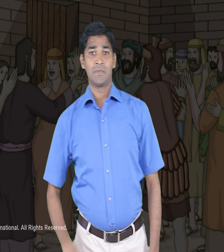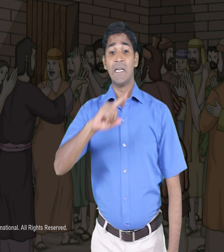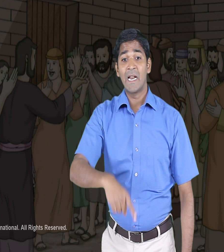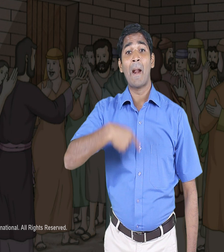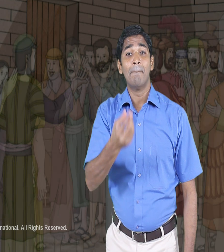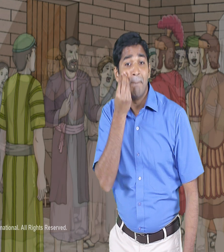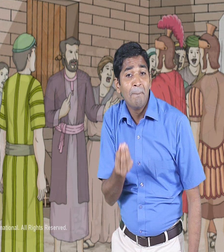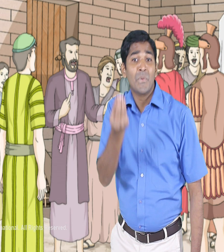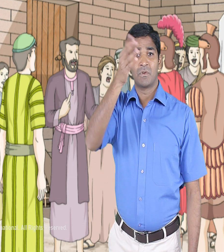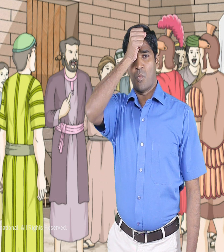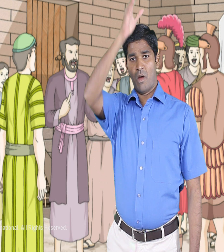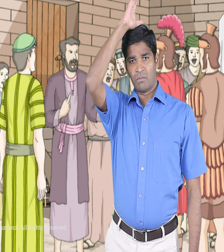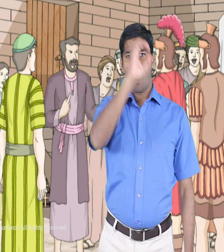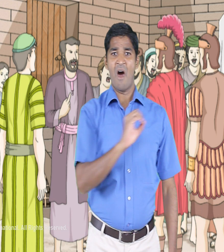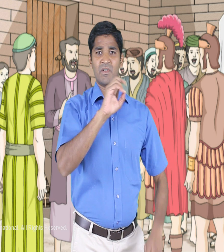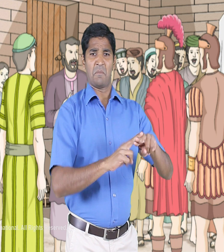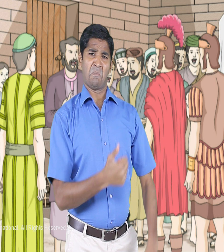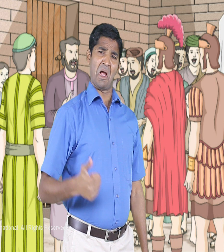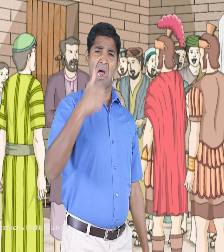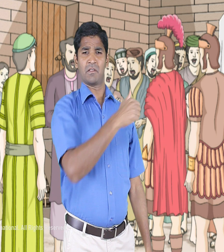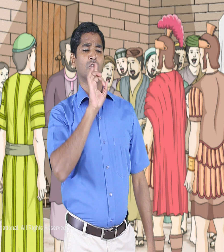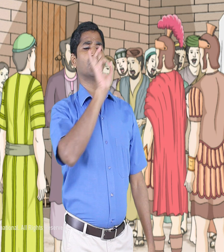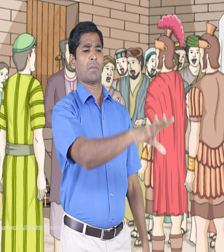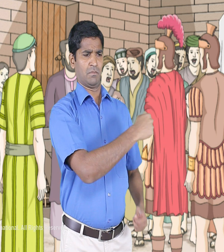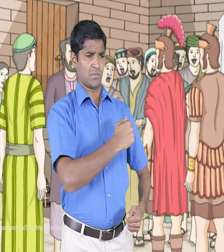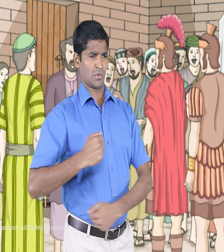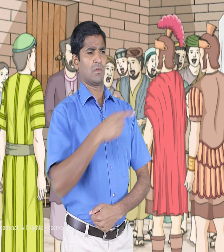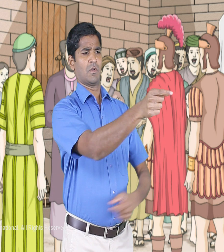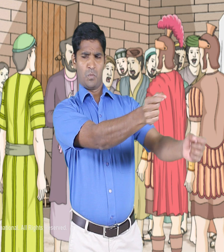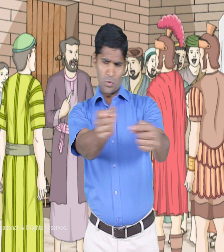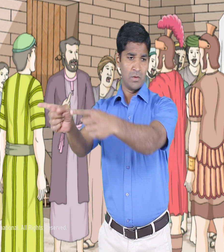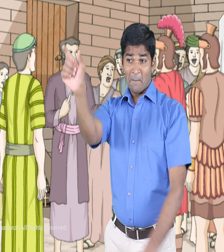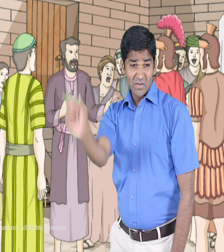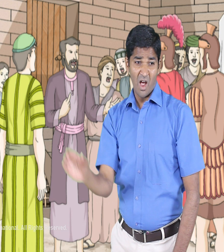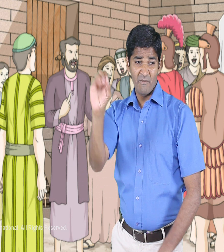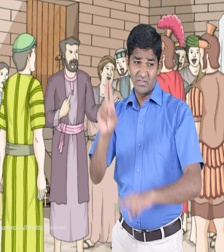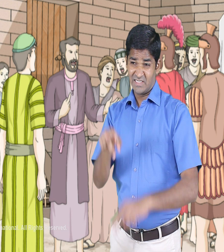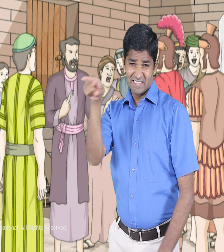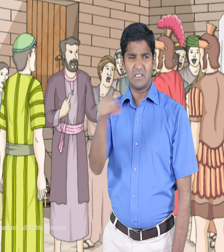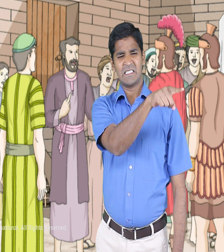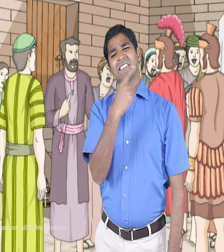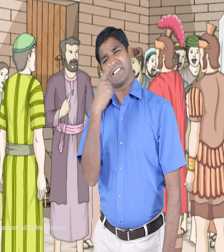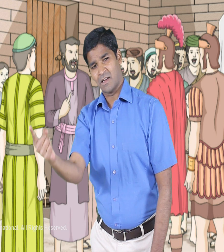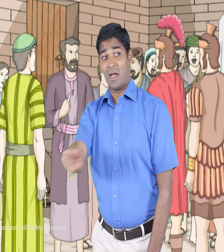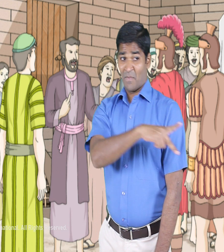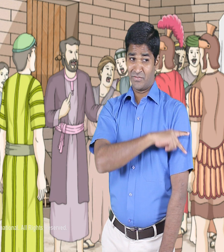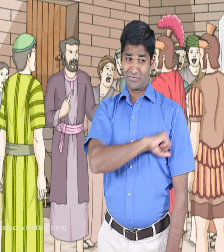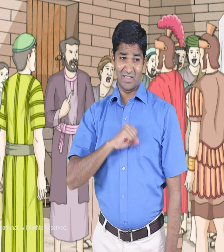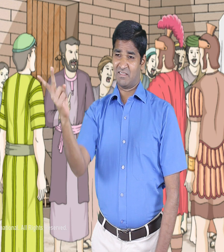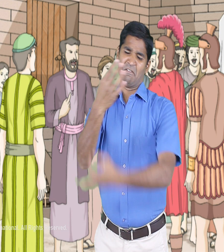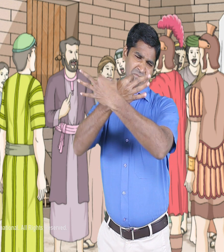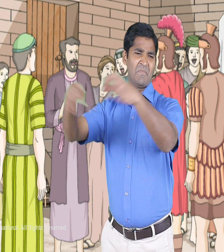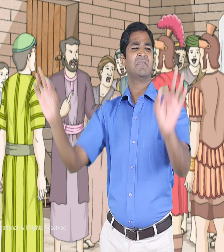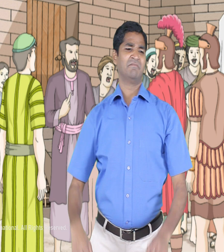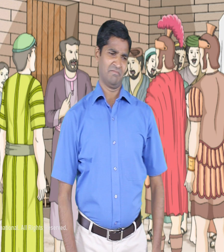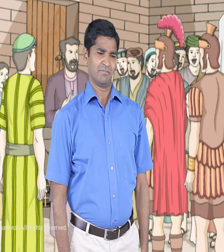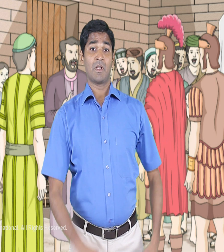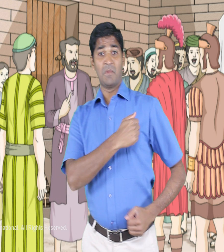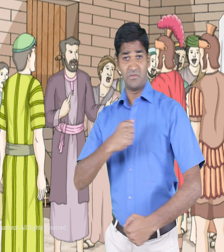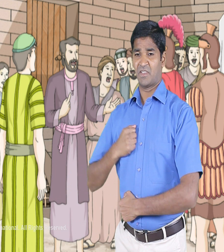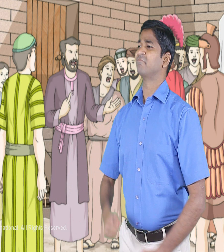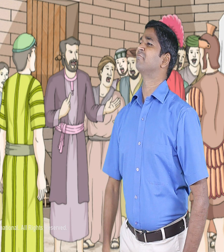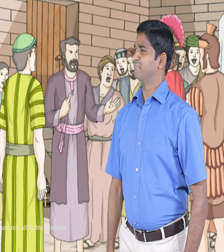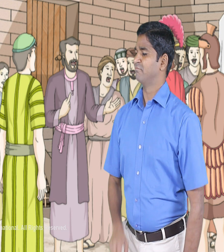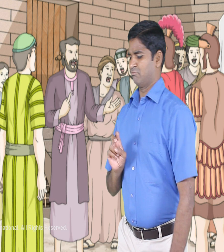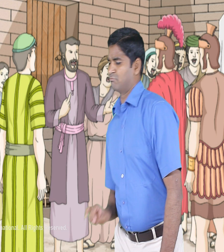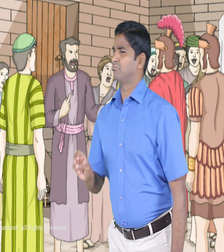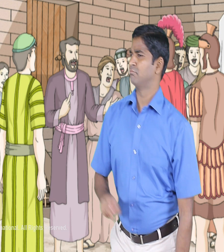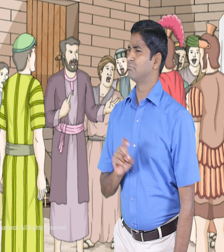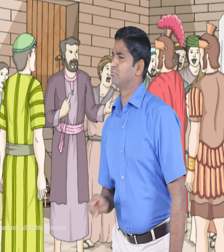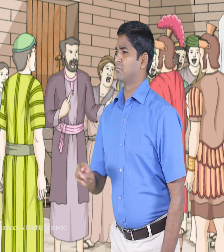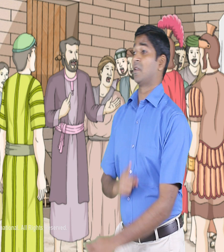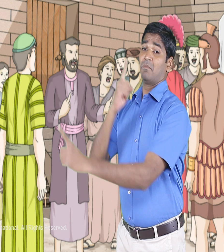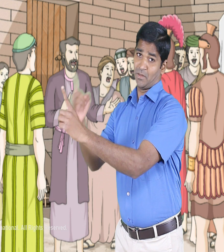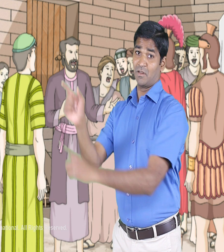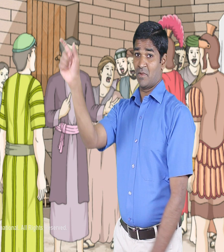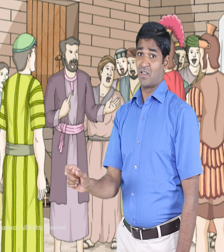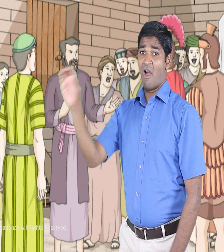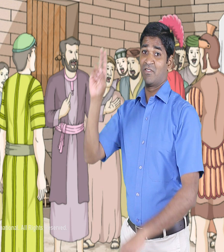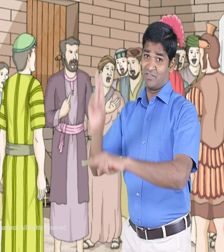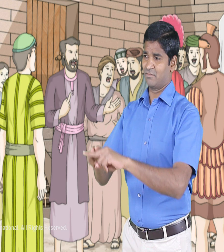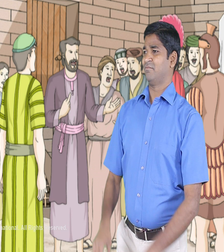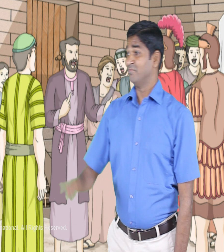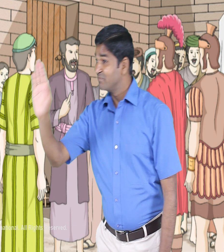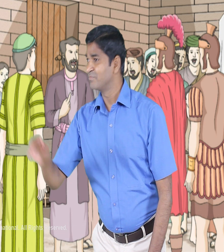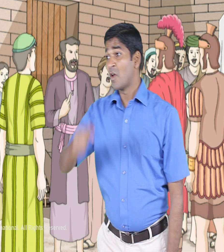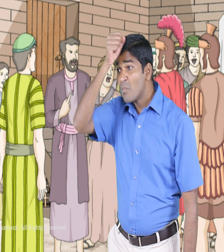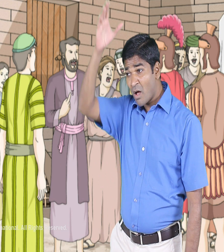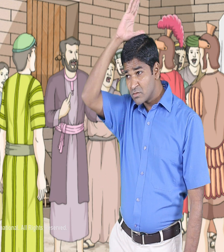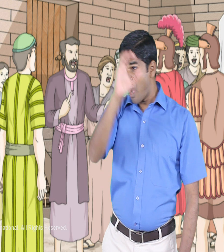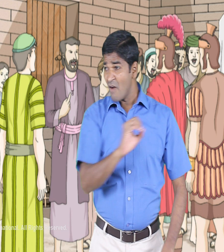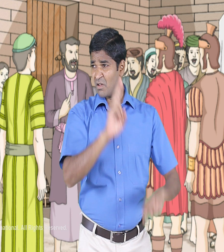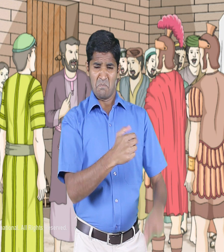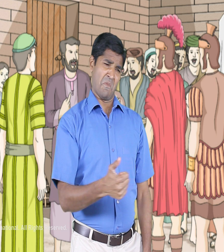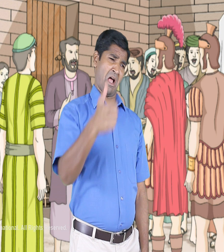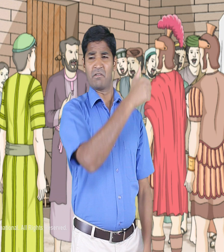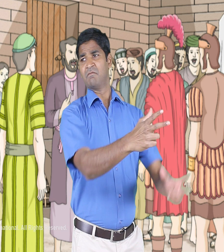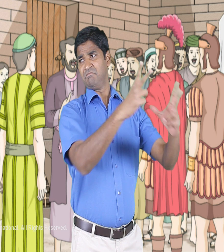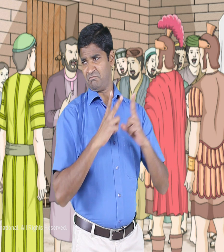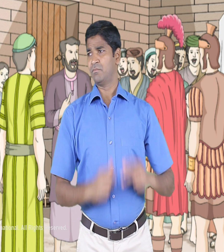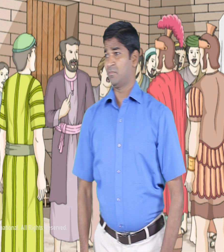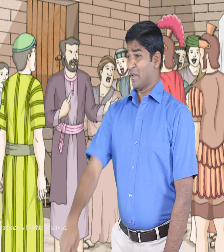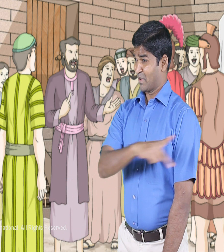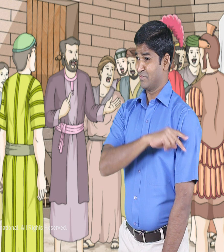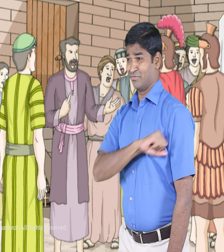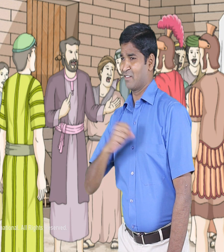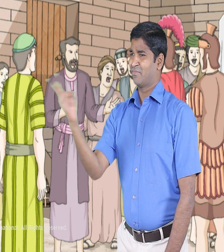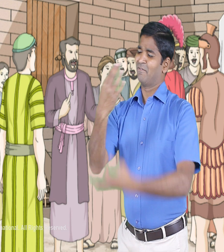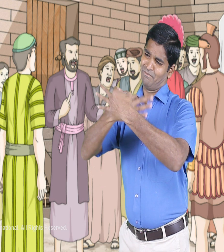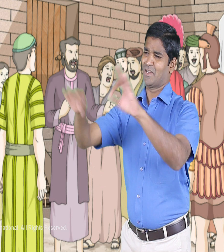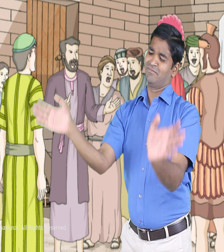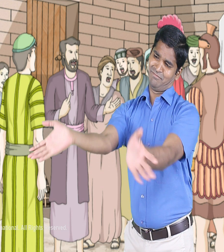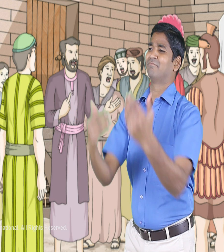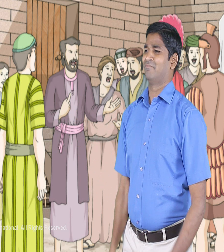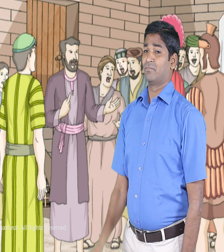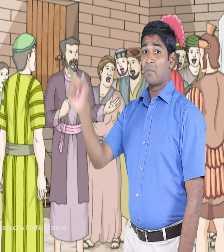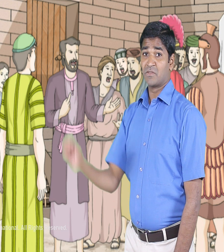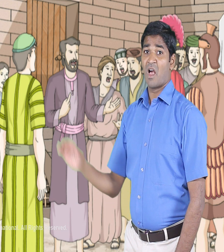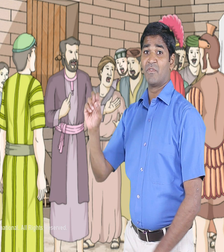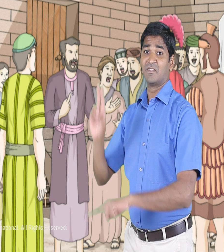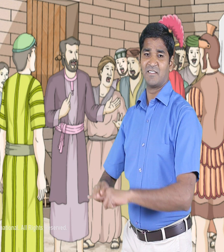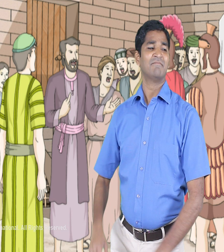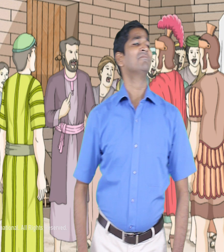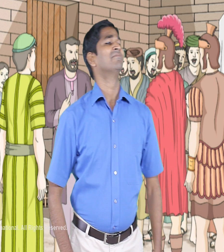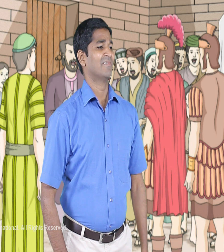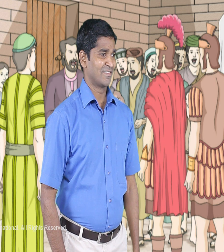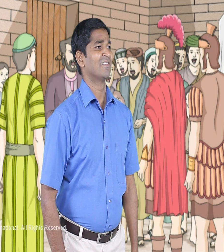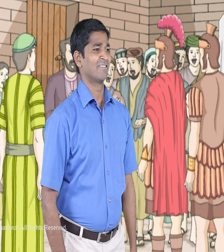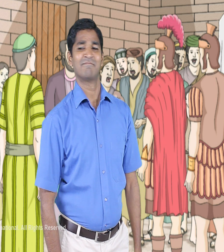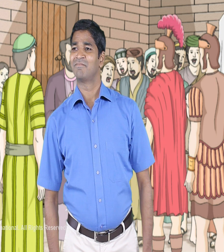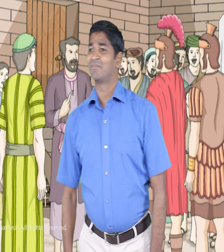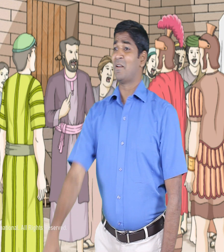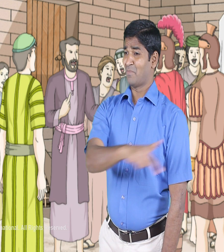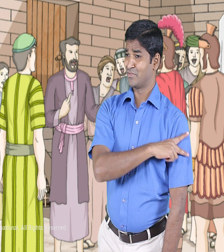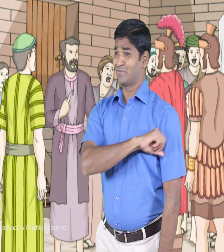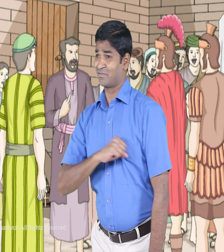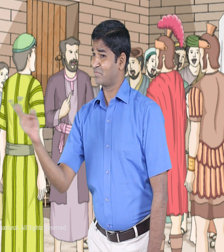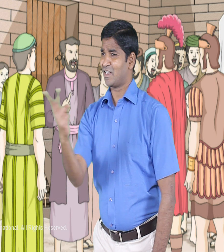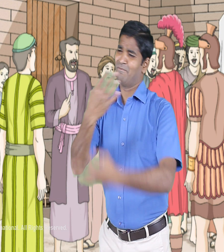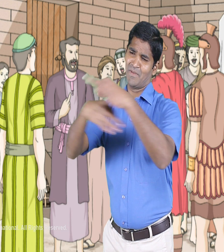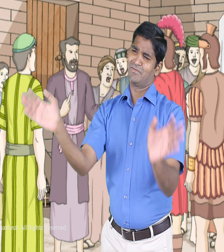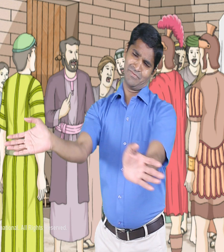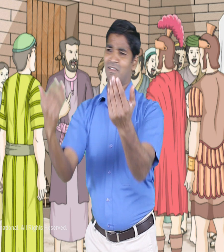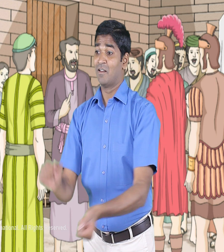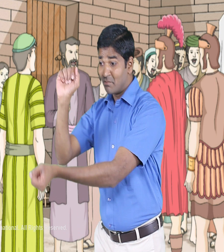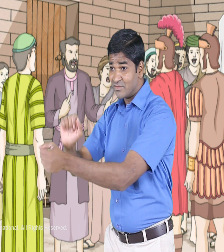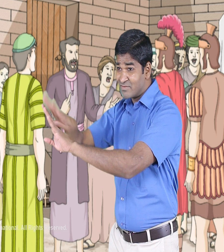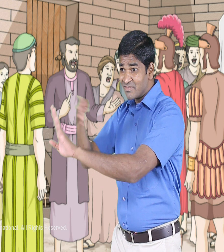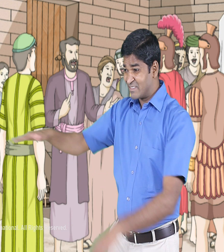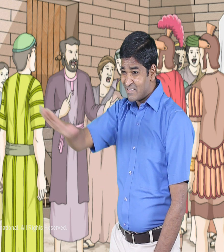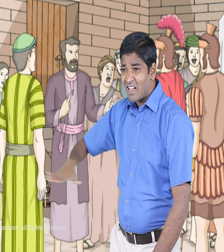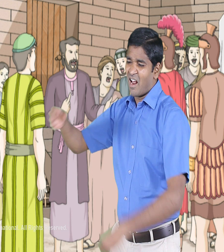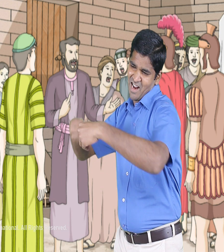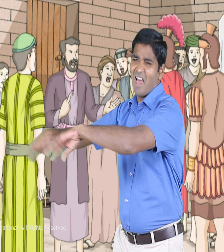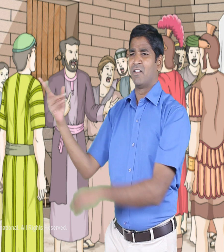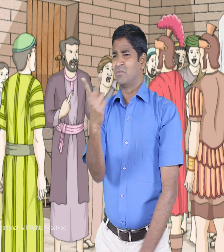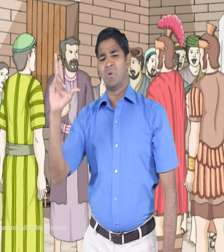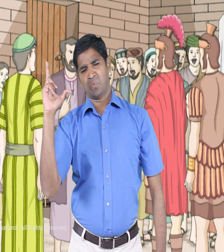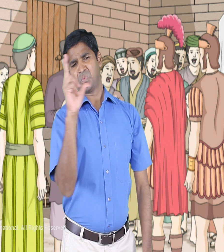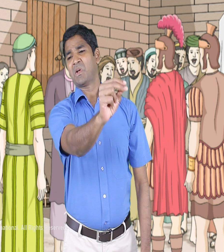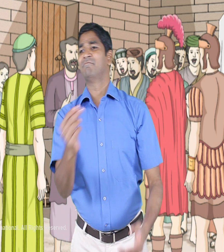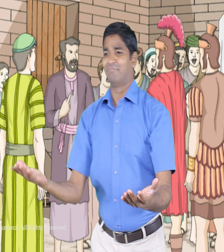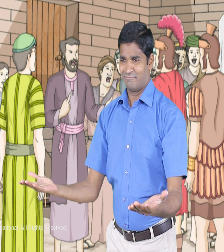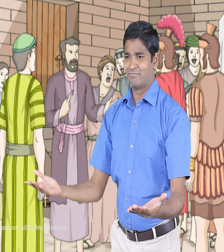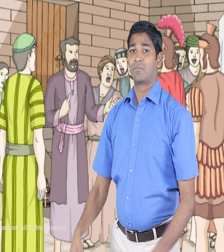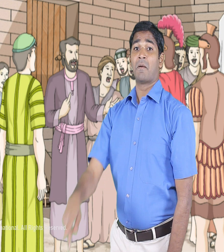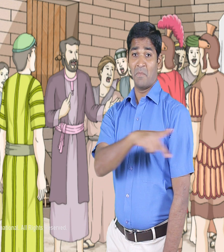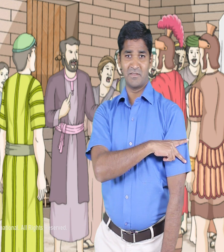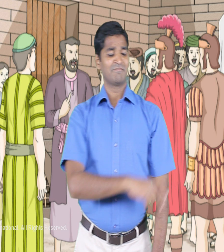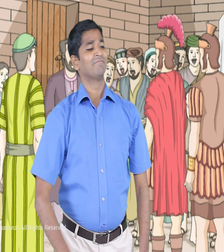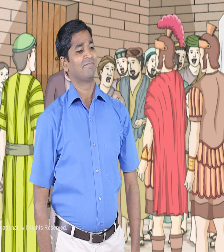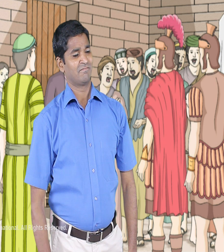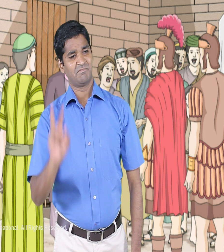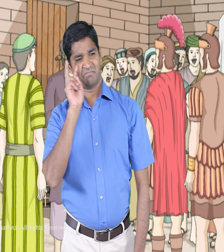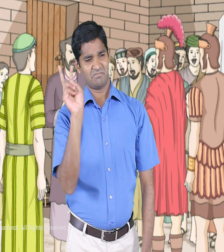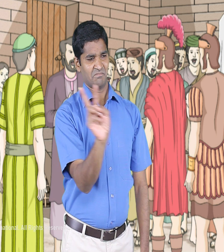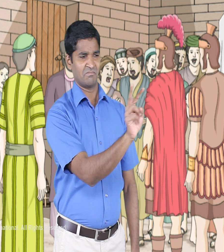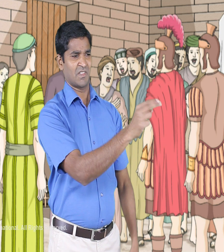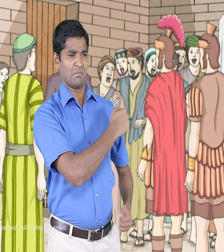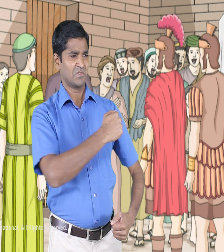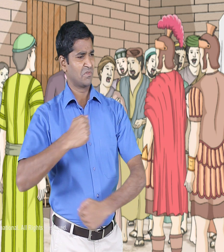When daylight came, the magistrates sent their officers with the order: “Release those men.” The jailer informed Paul: “The magistrates have sent orders to release you. Now you may go on your way in peace.”